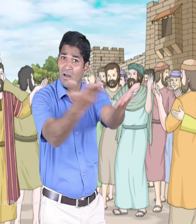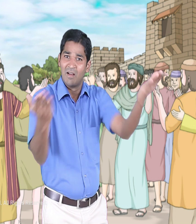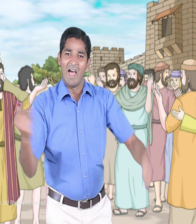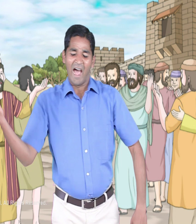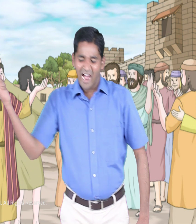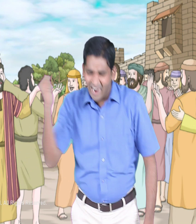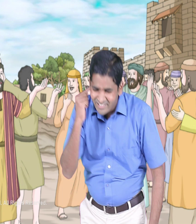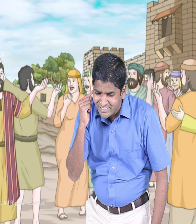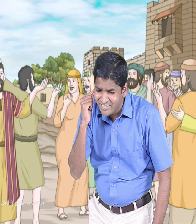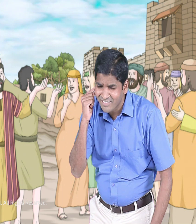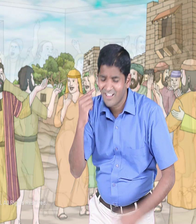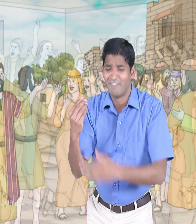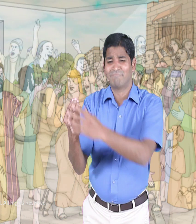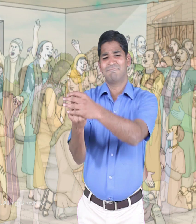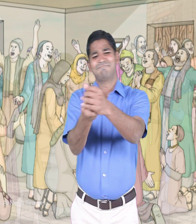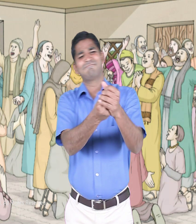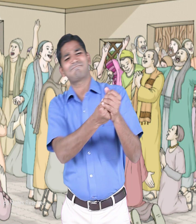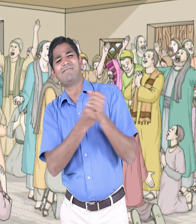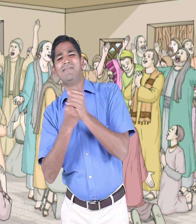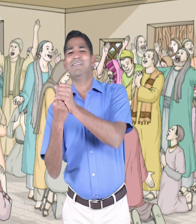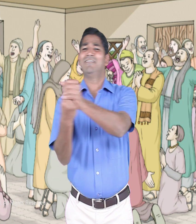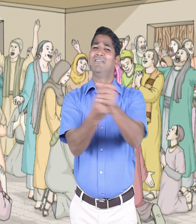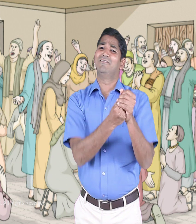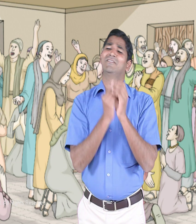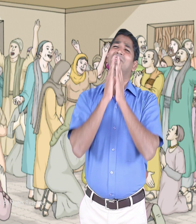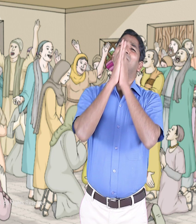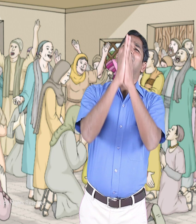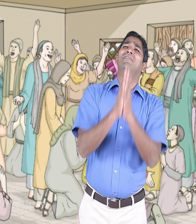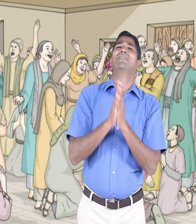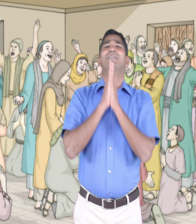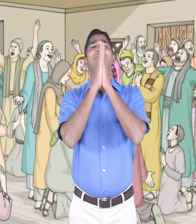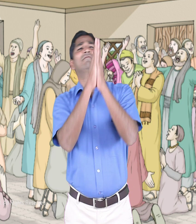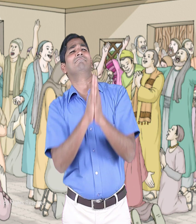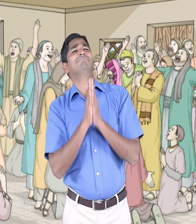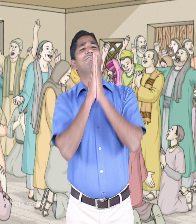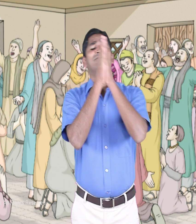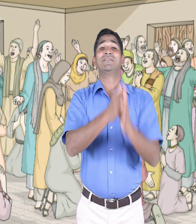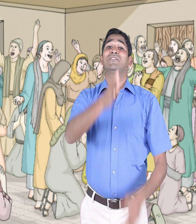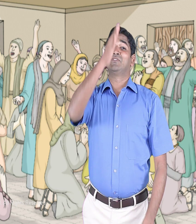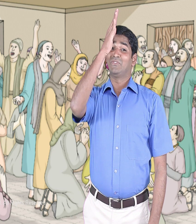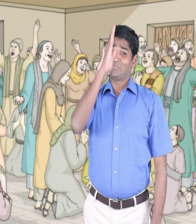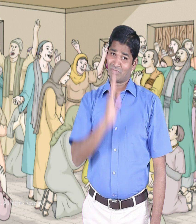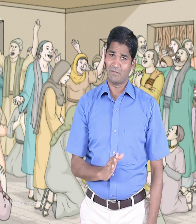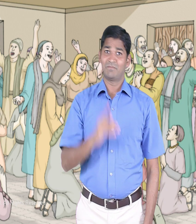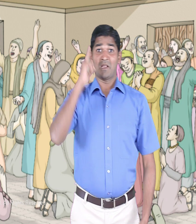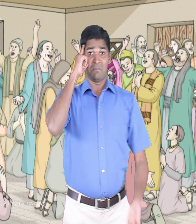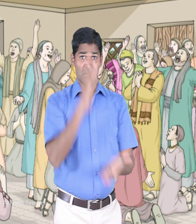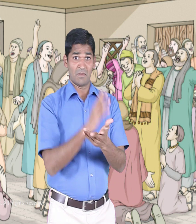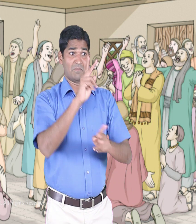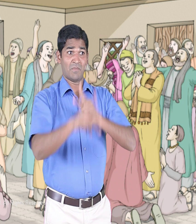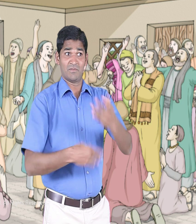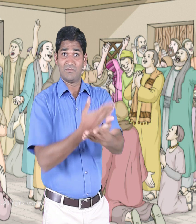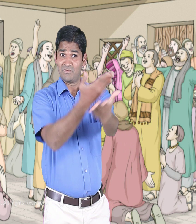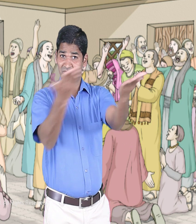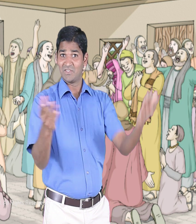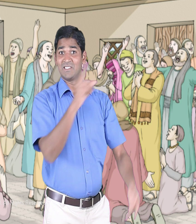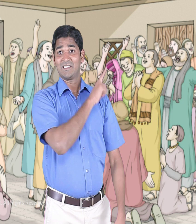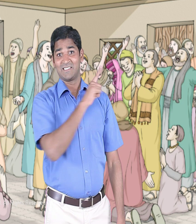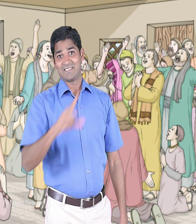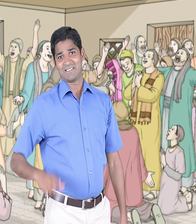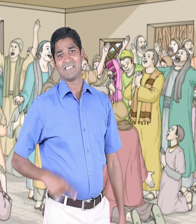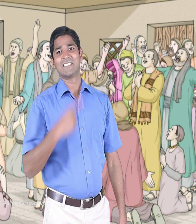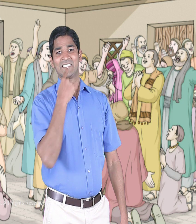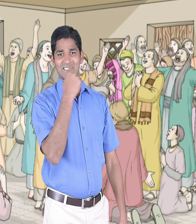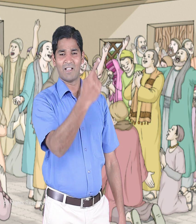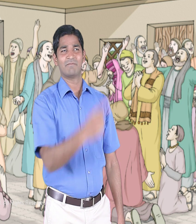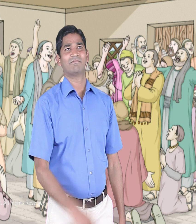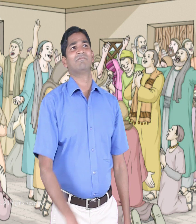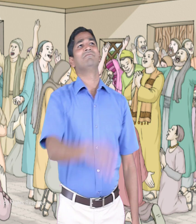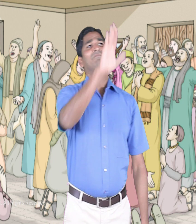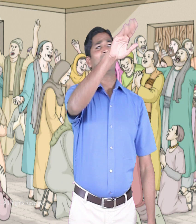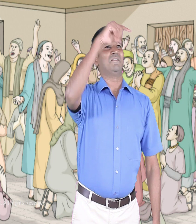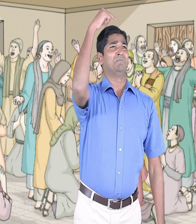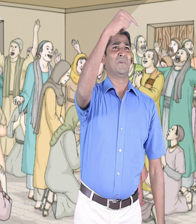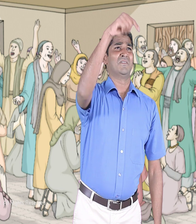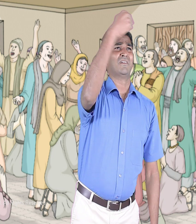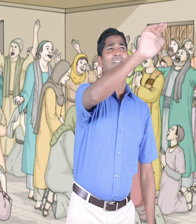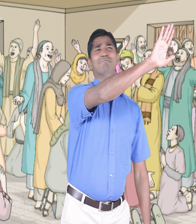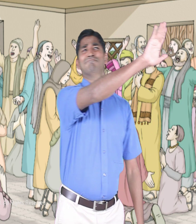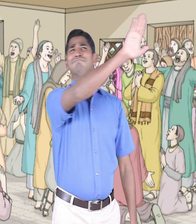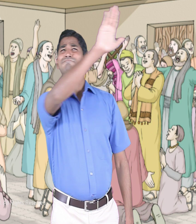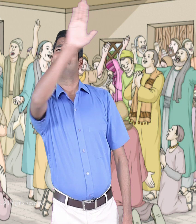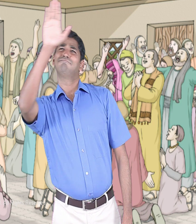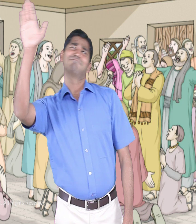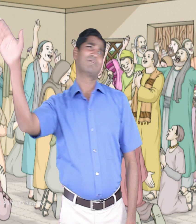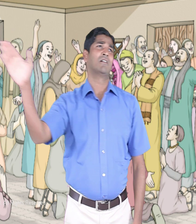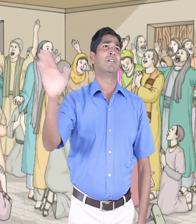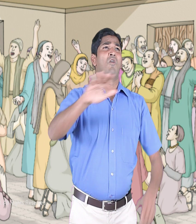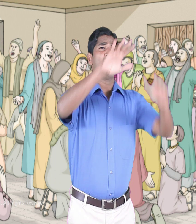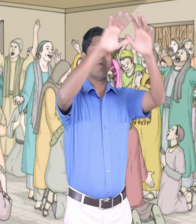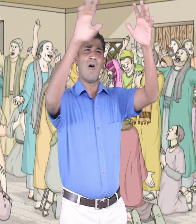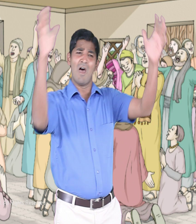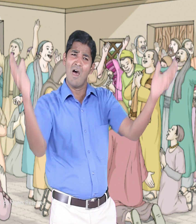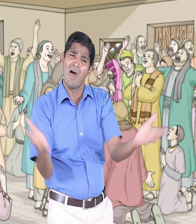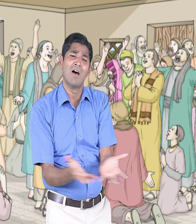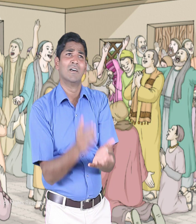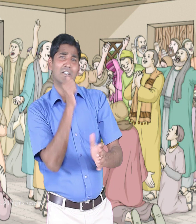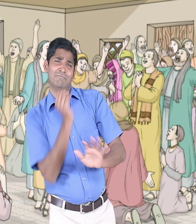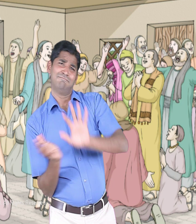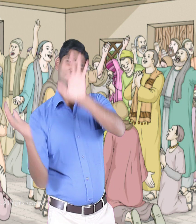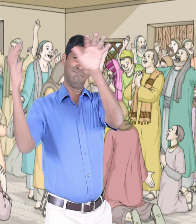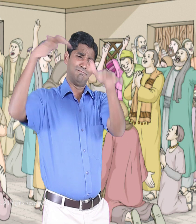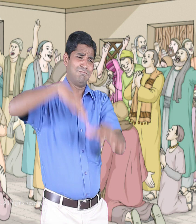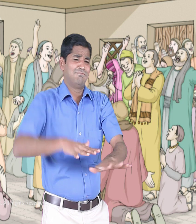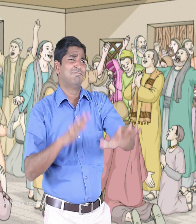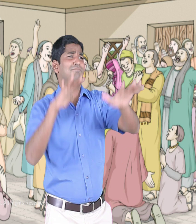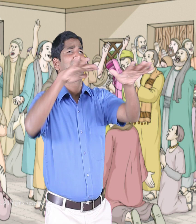When the believers heard this, they lifted up their voices to God with one accord.